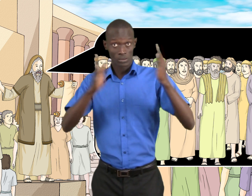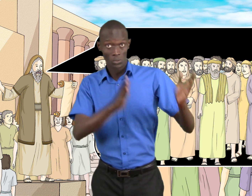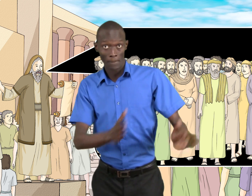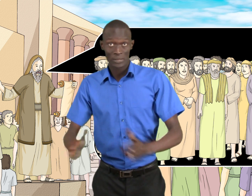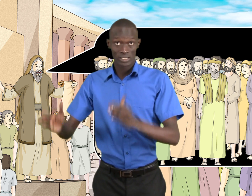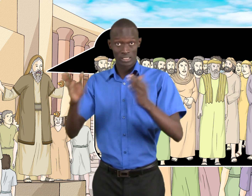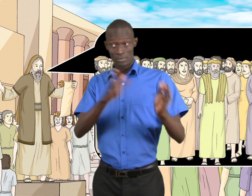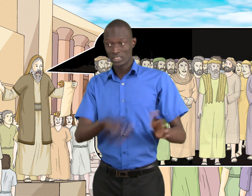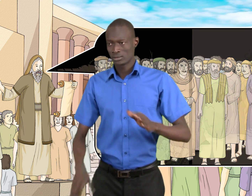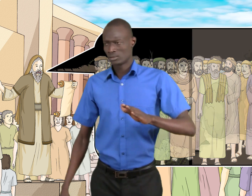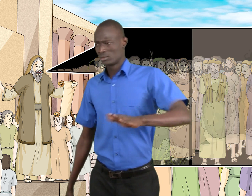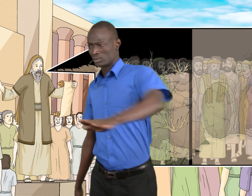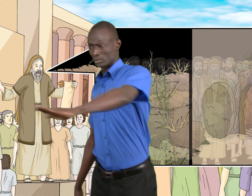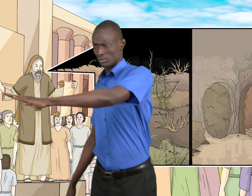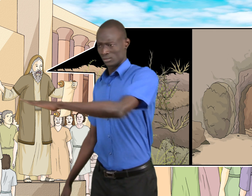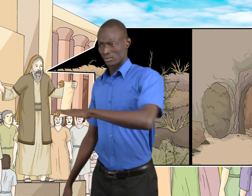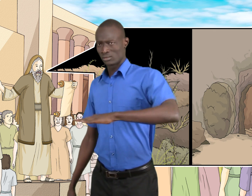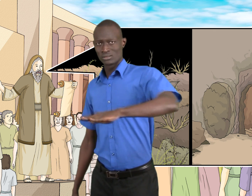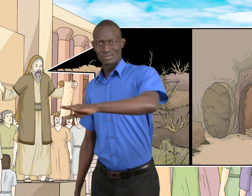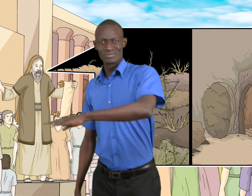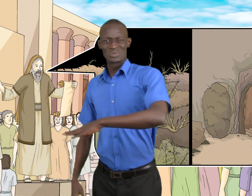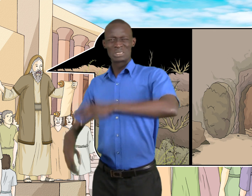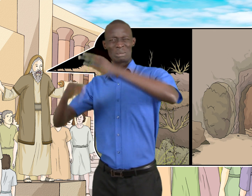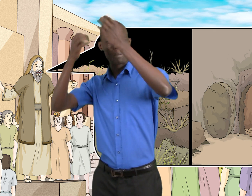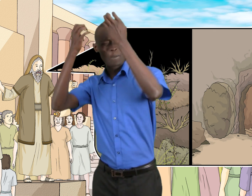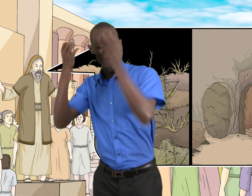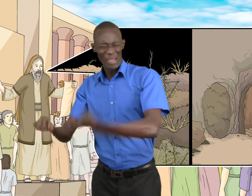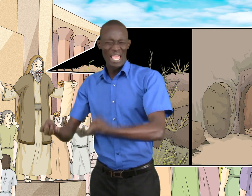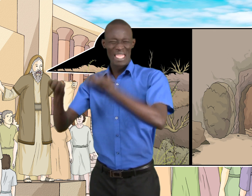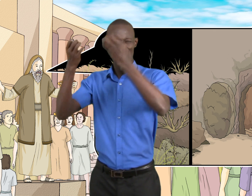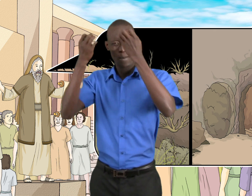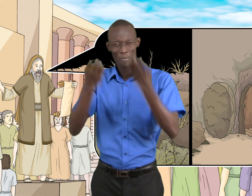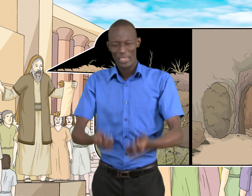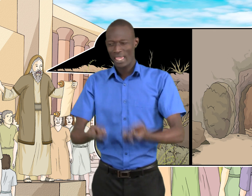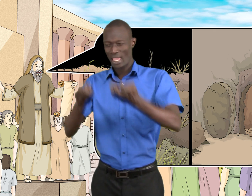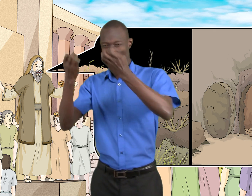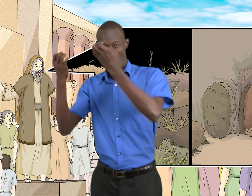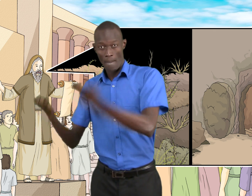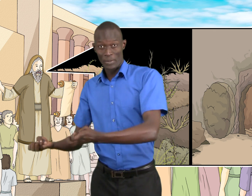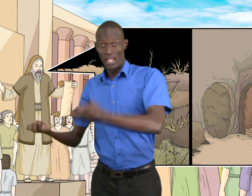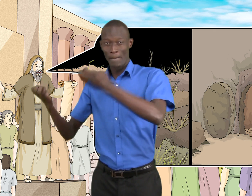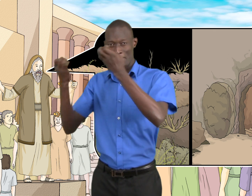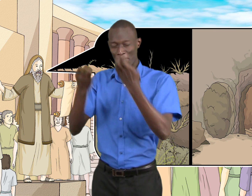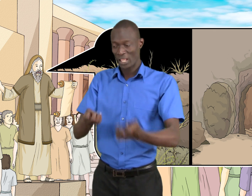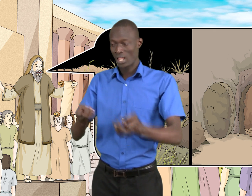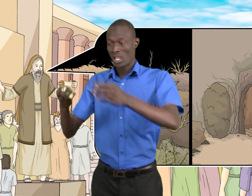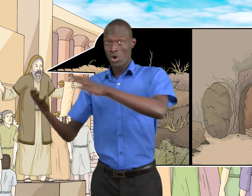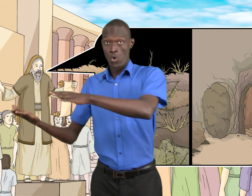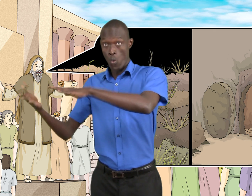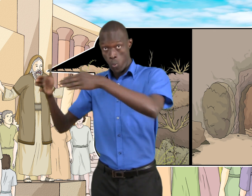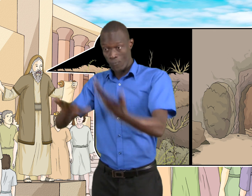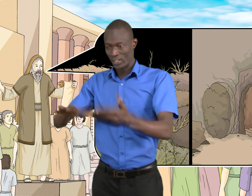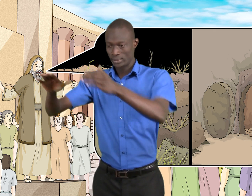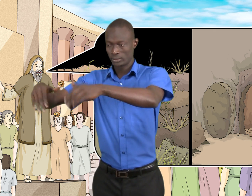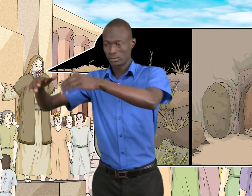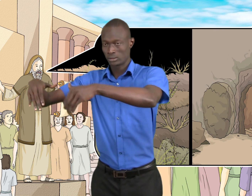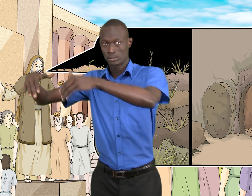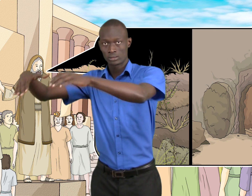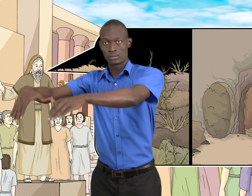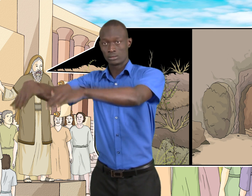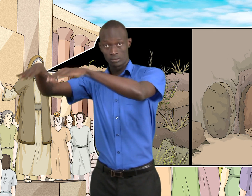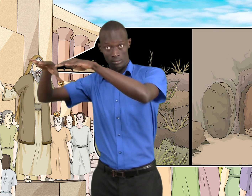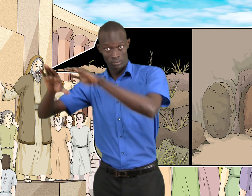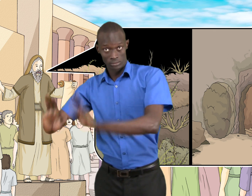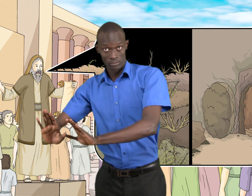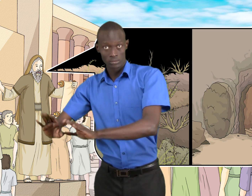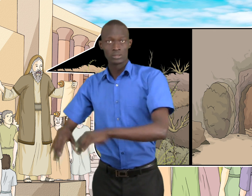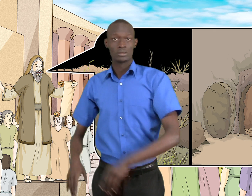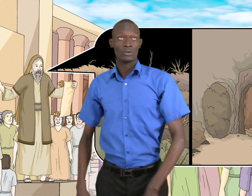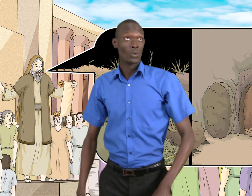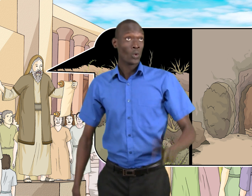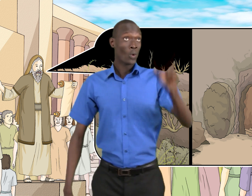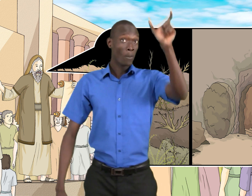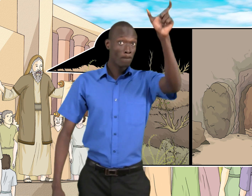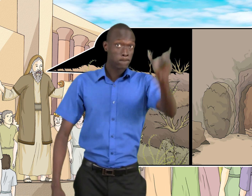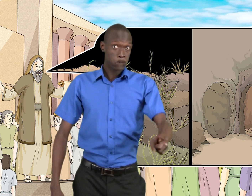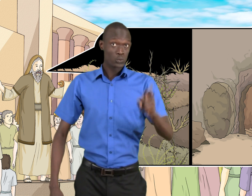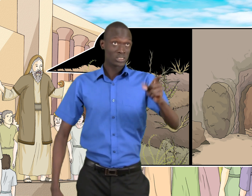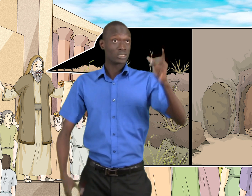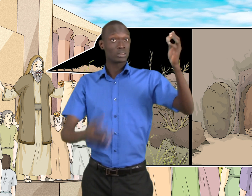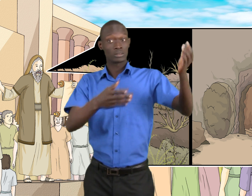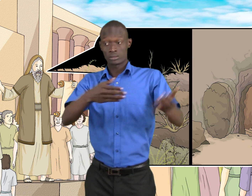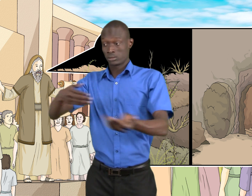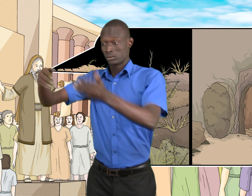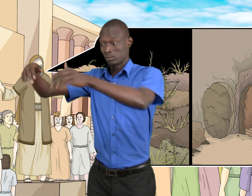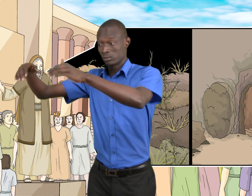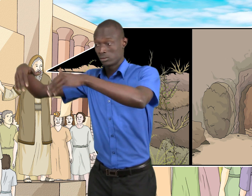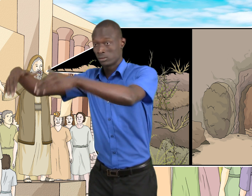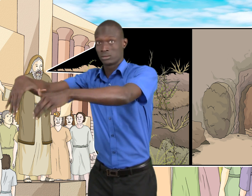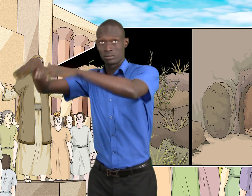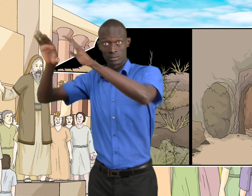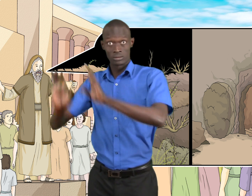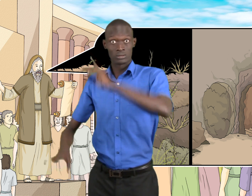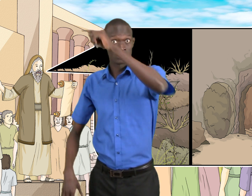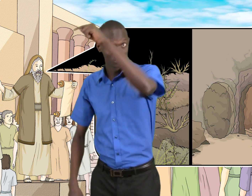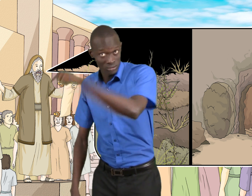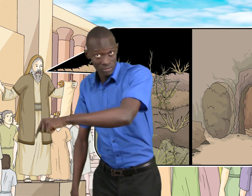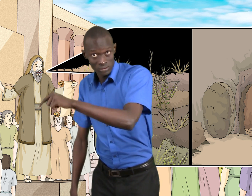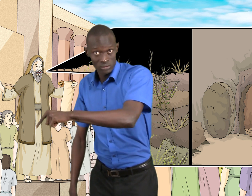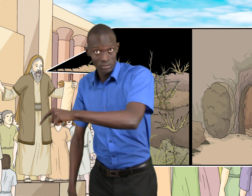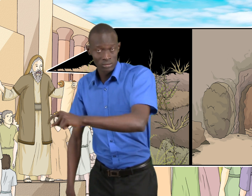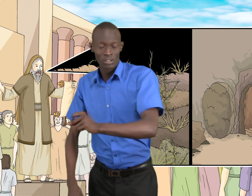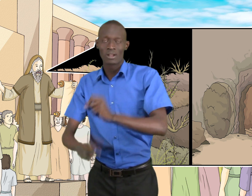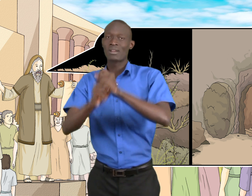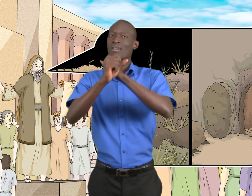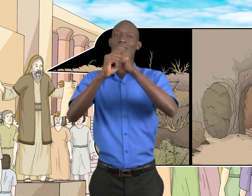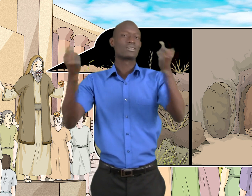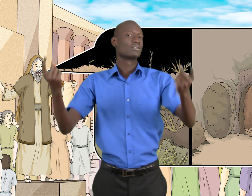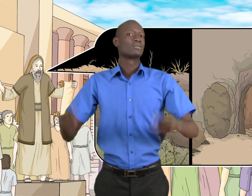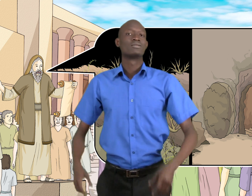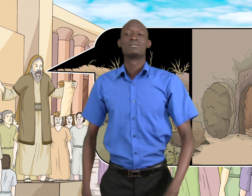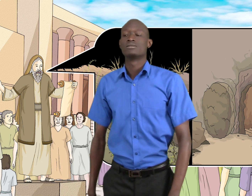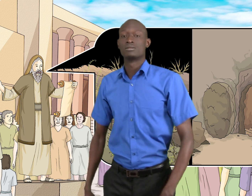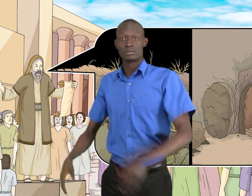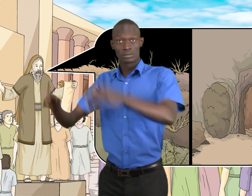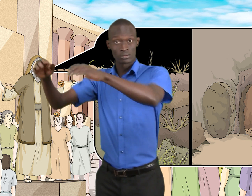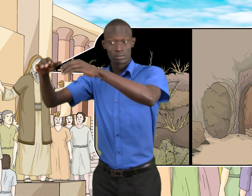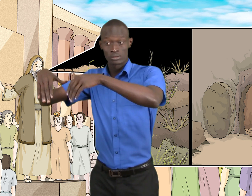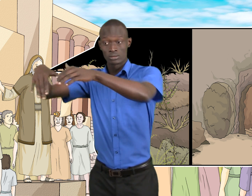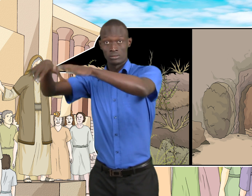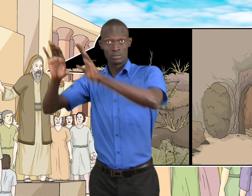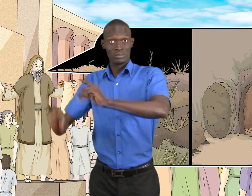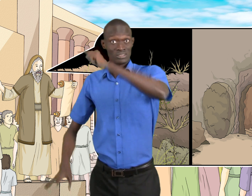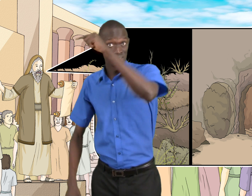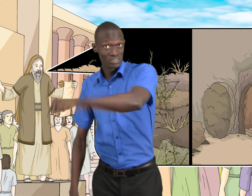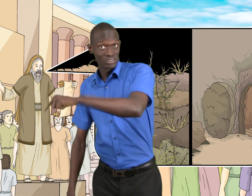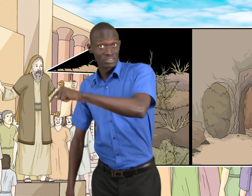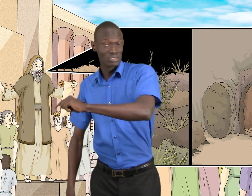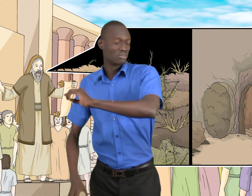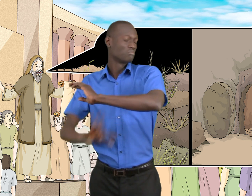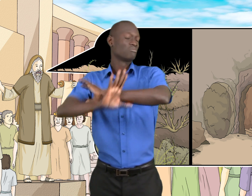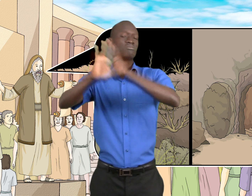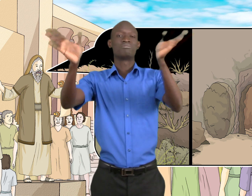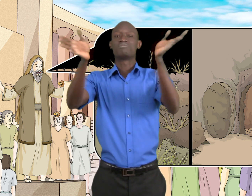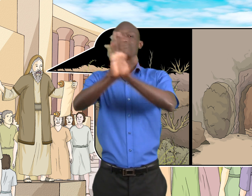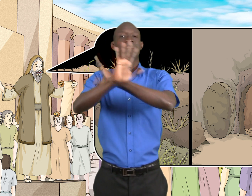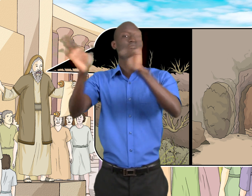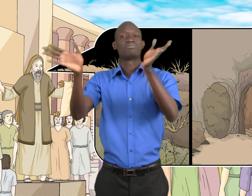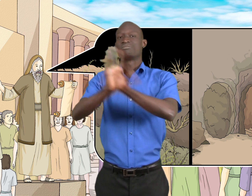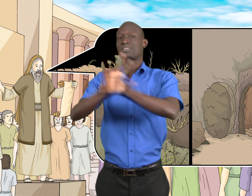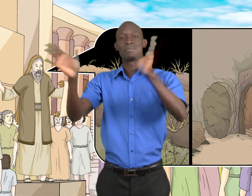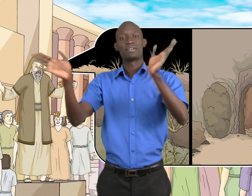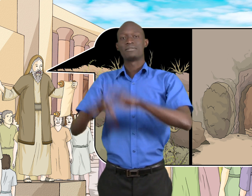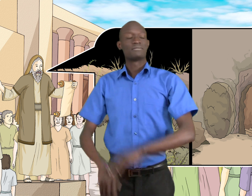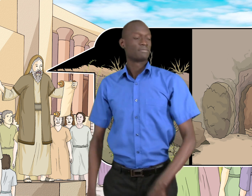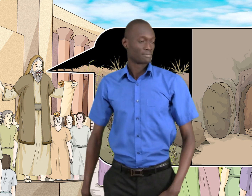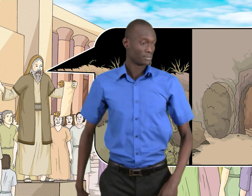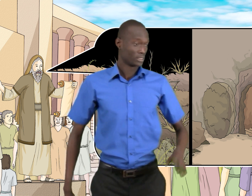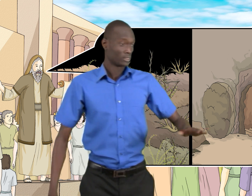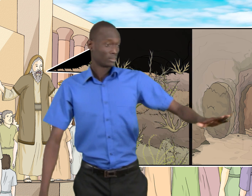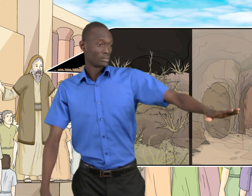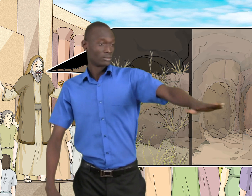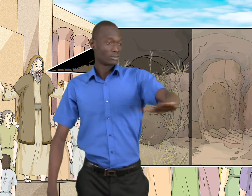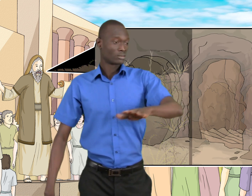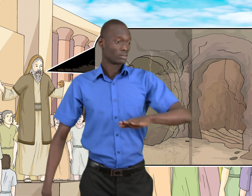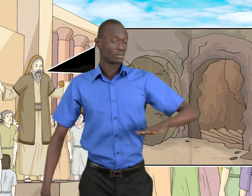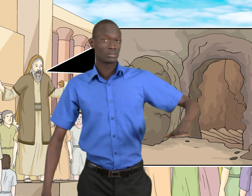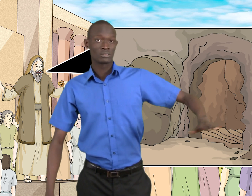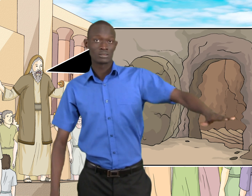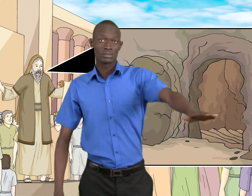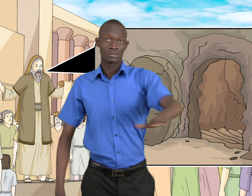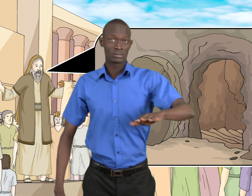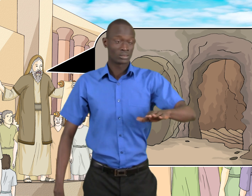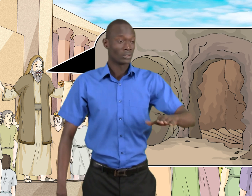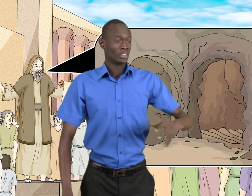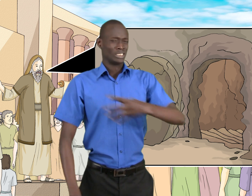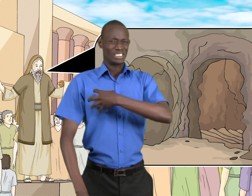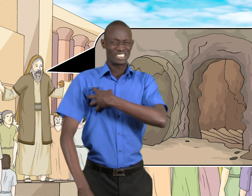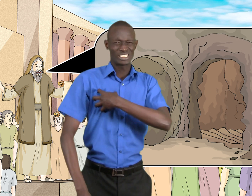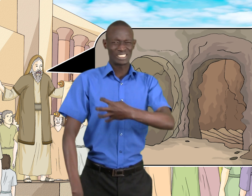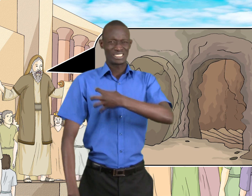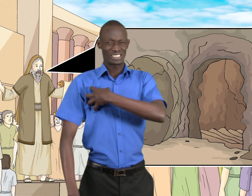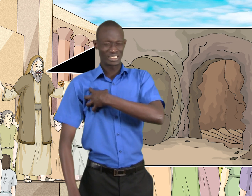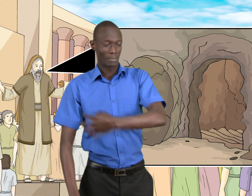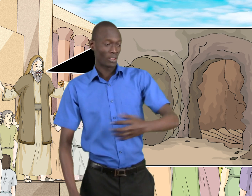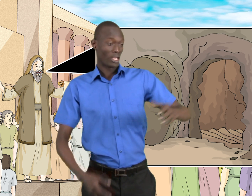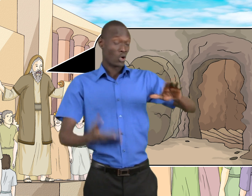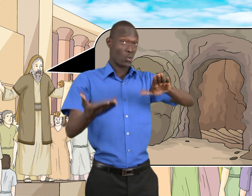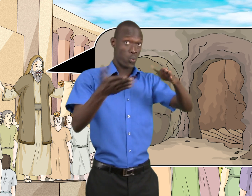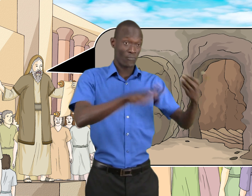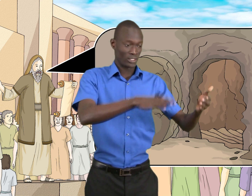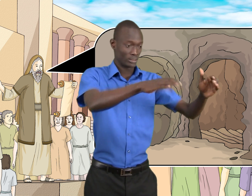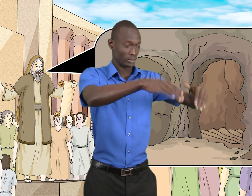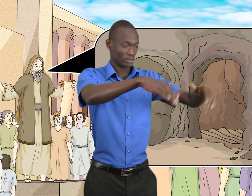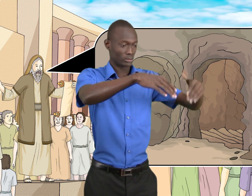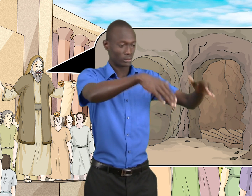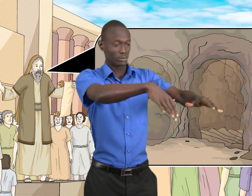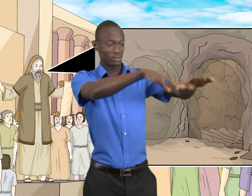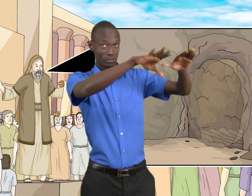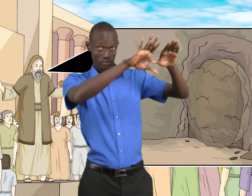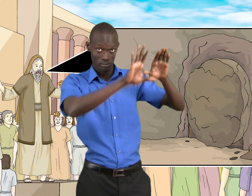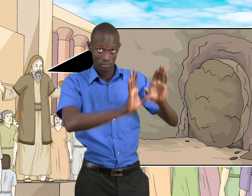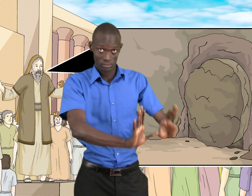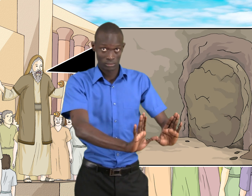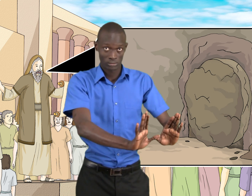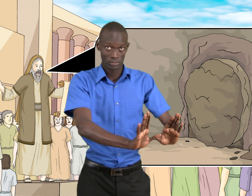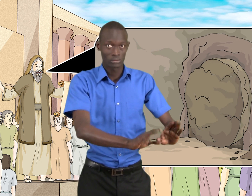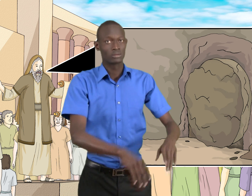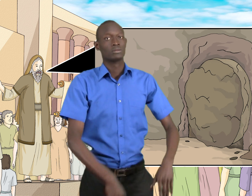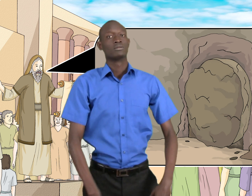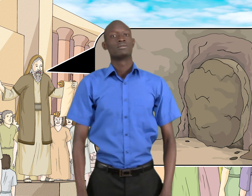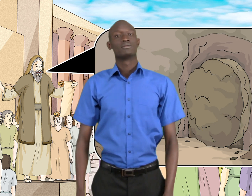He was assigned a grave with the wicked, and with a rich man in His death, although He had done no violence, nor was any deceit in His mouth.